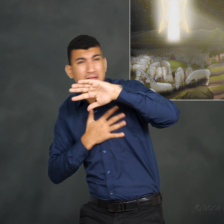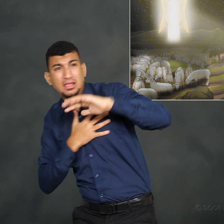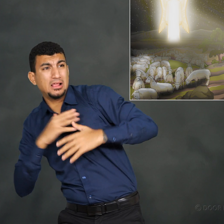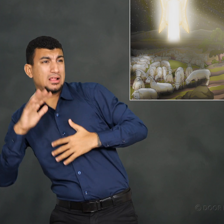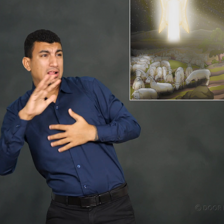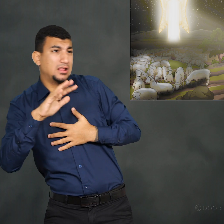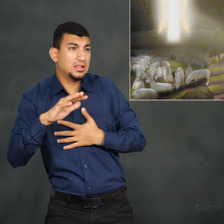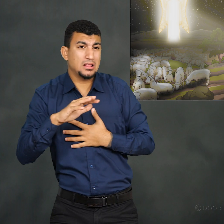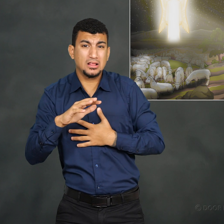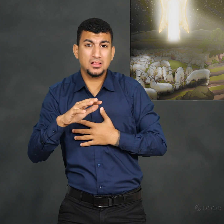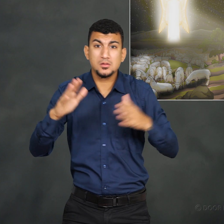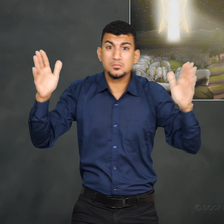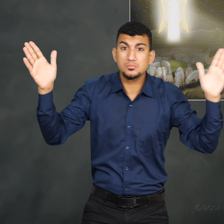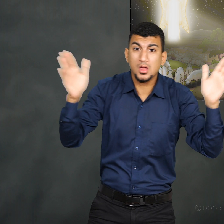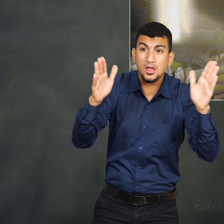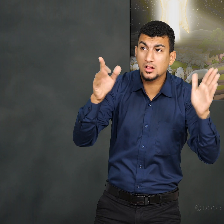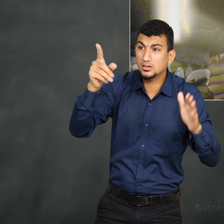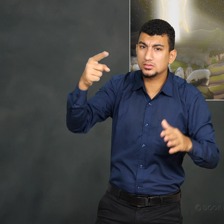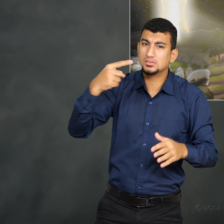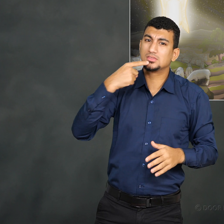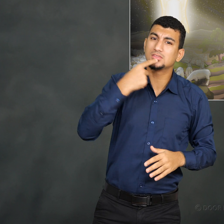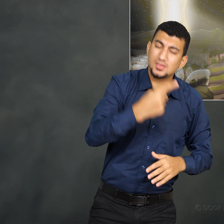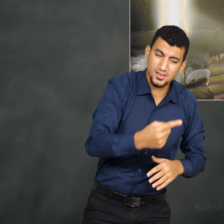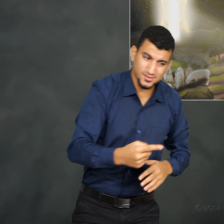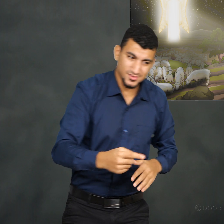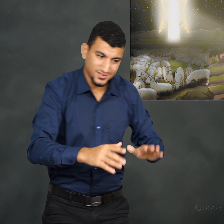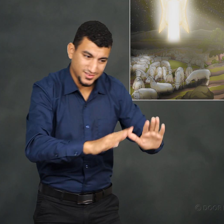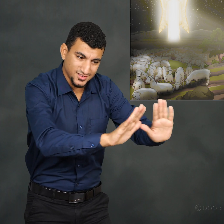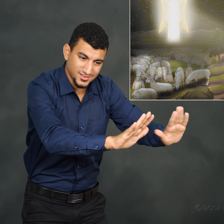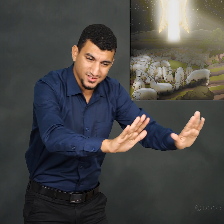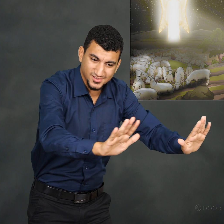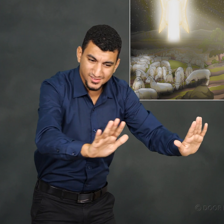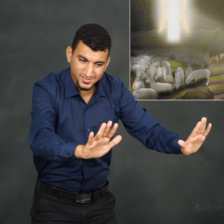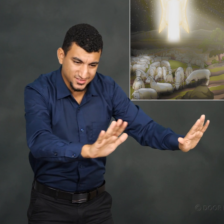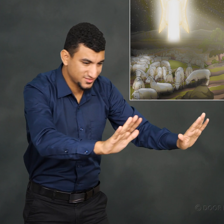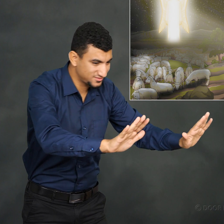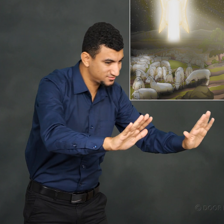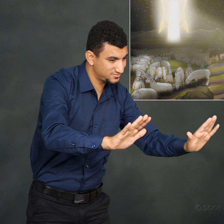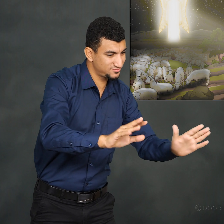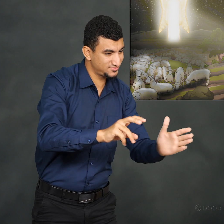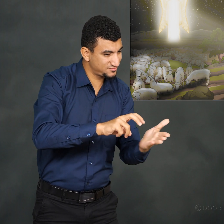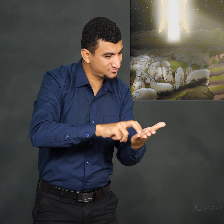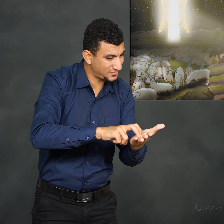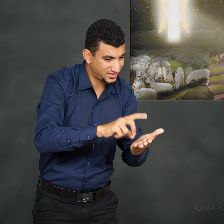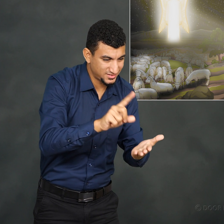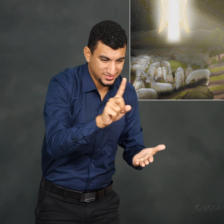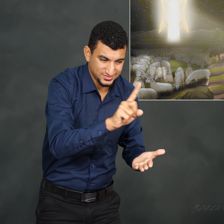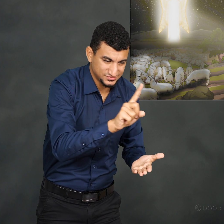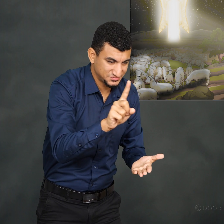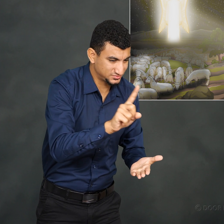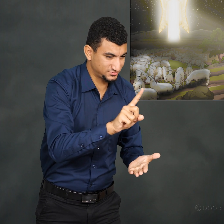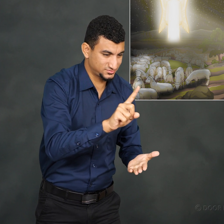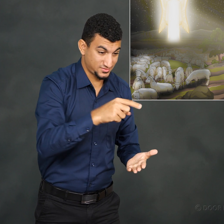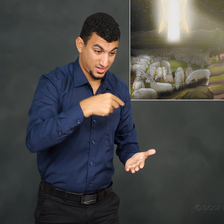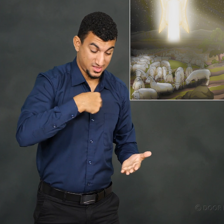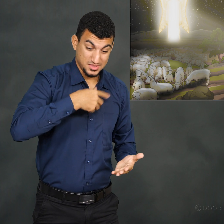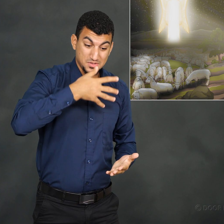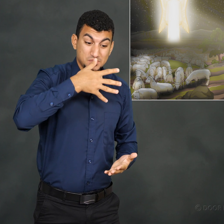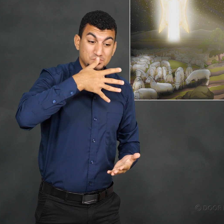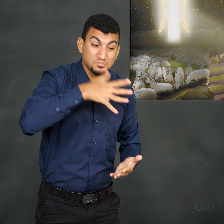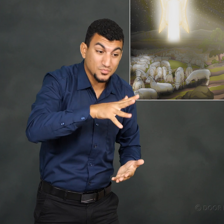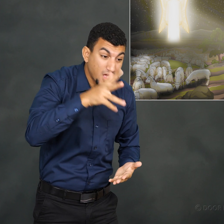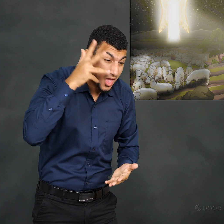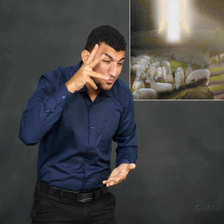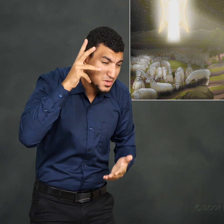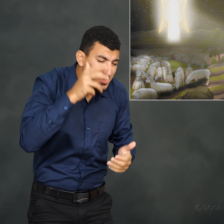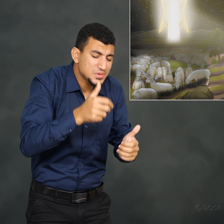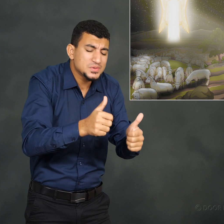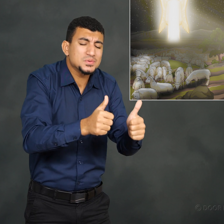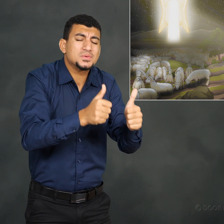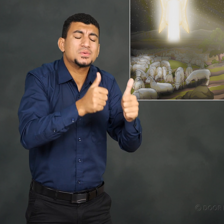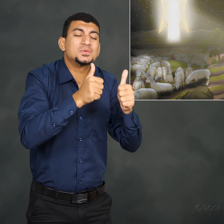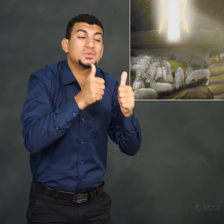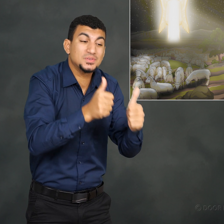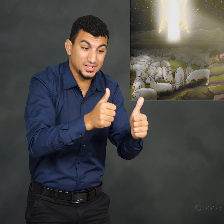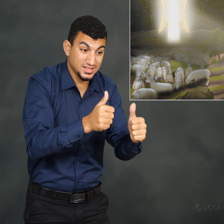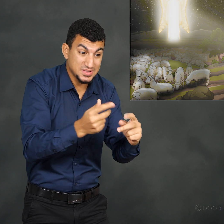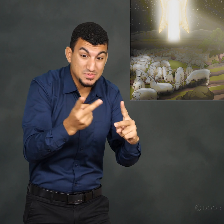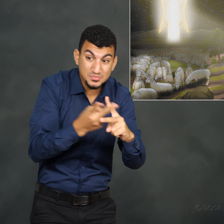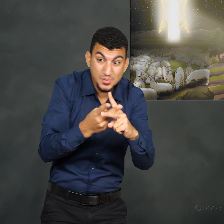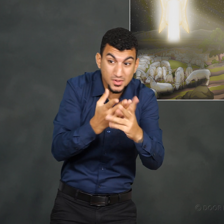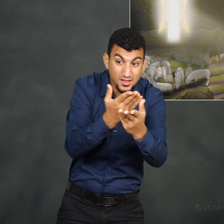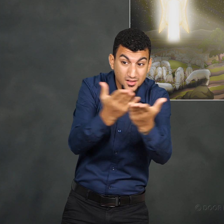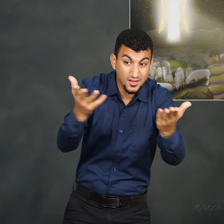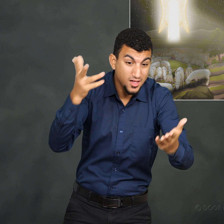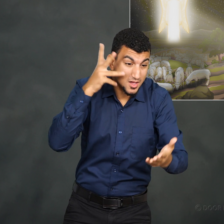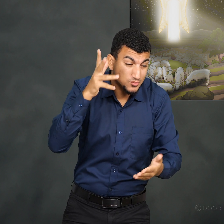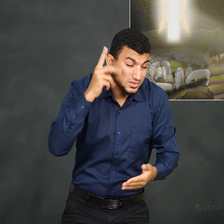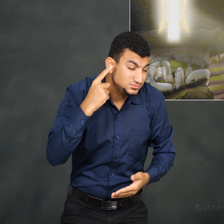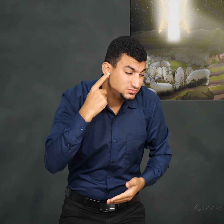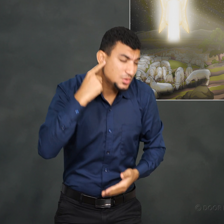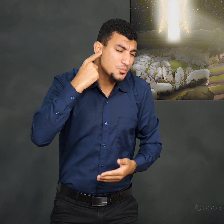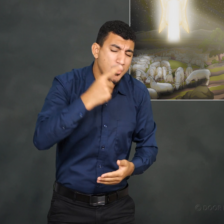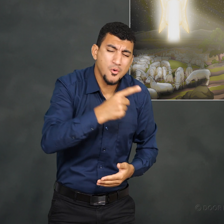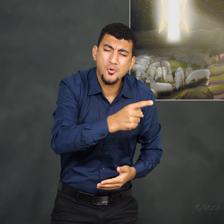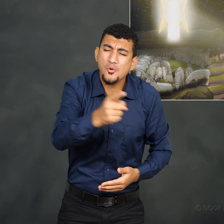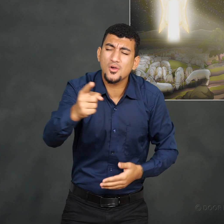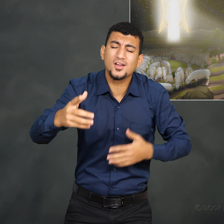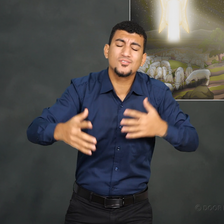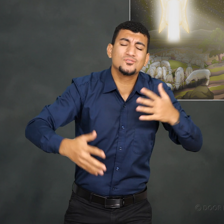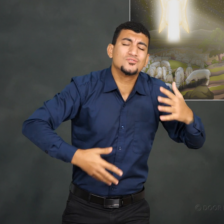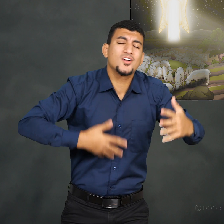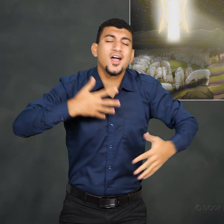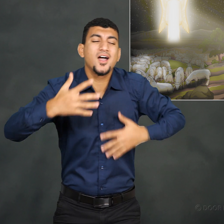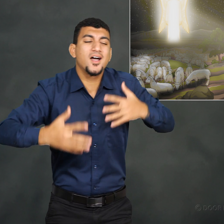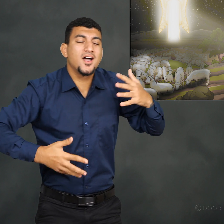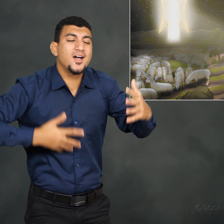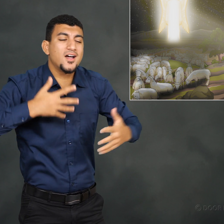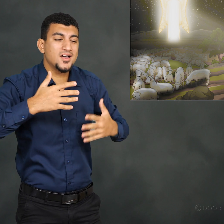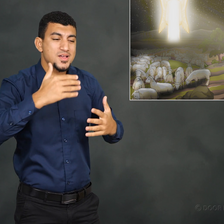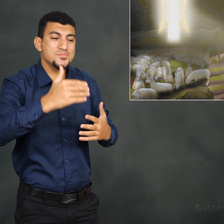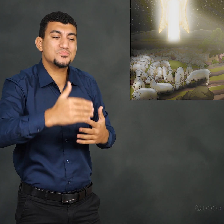But the angel said to them, “Do not be afraid!